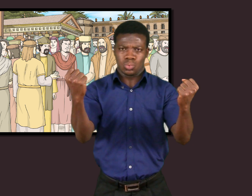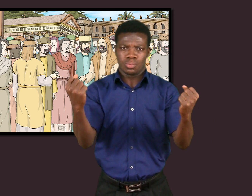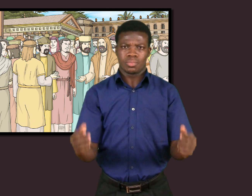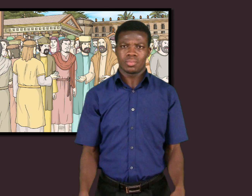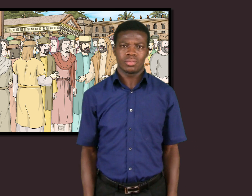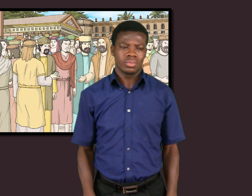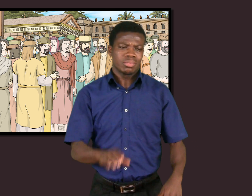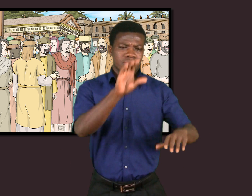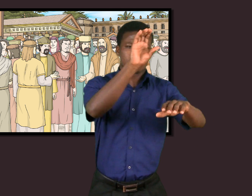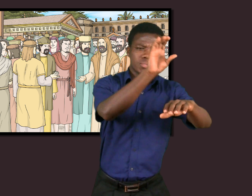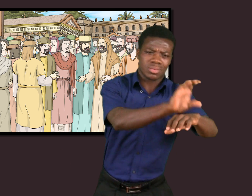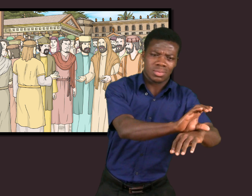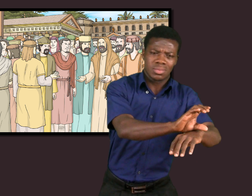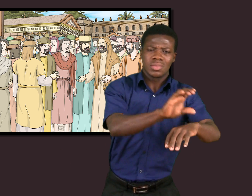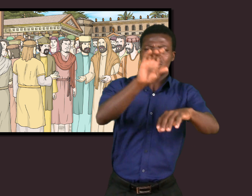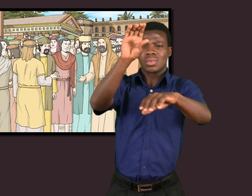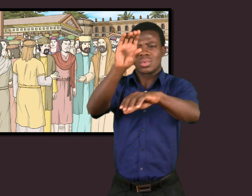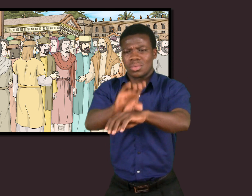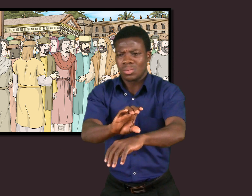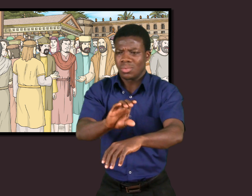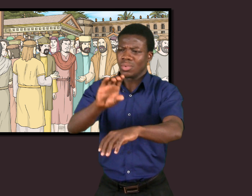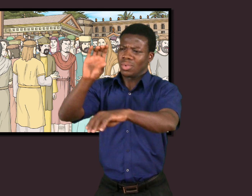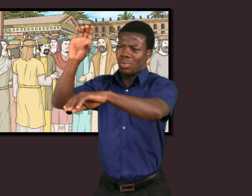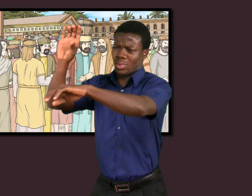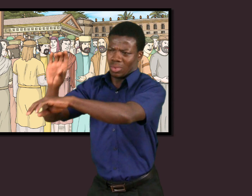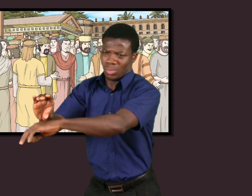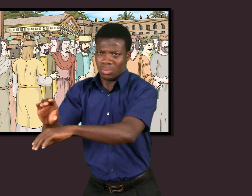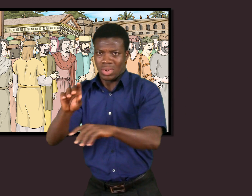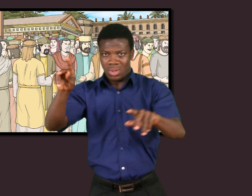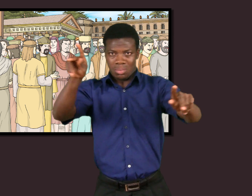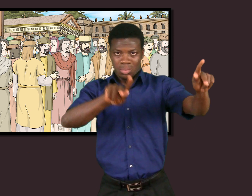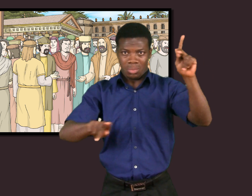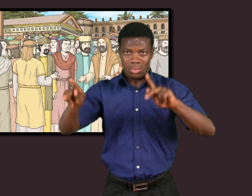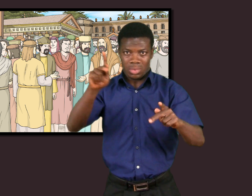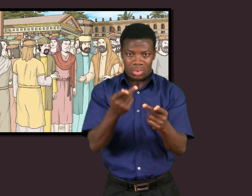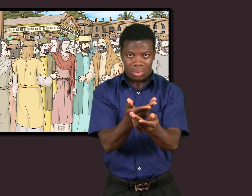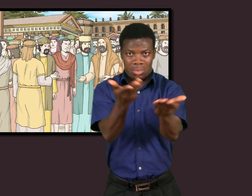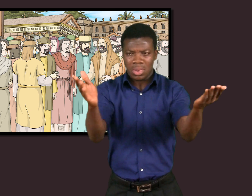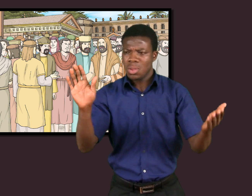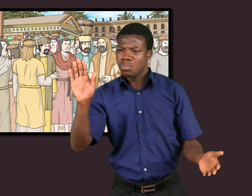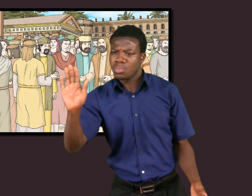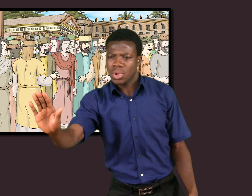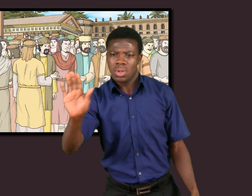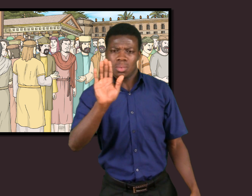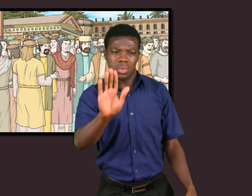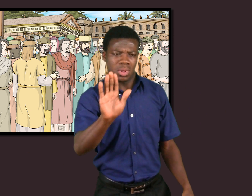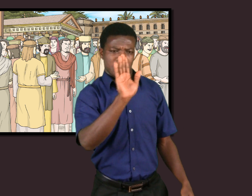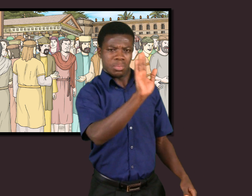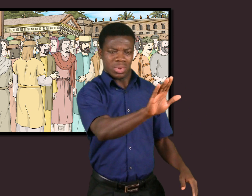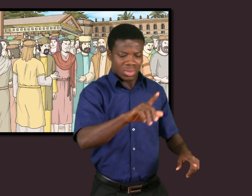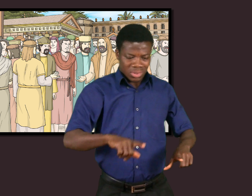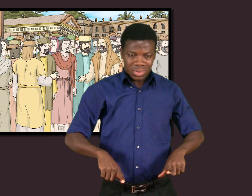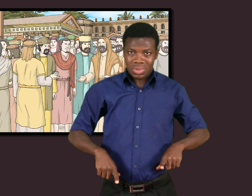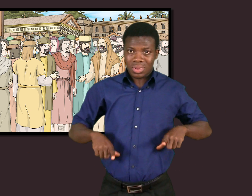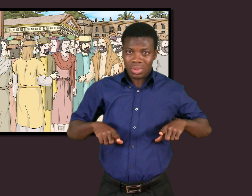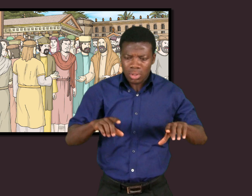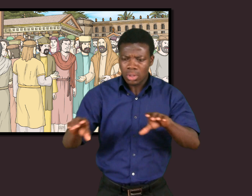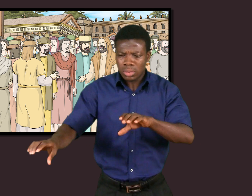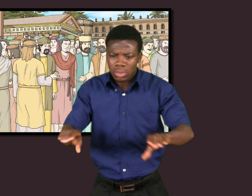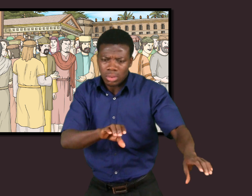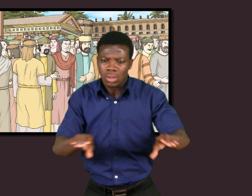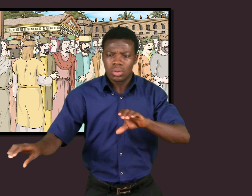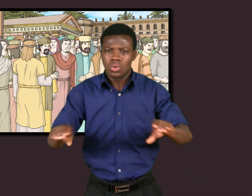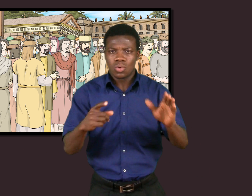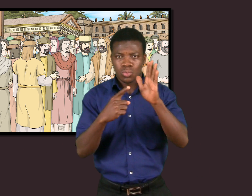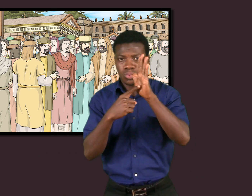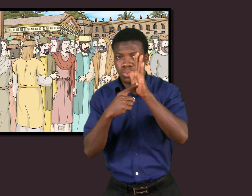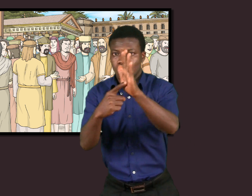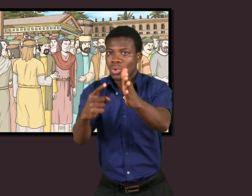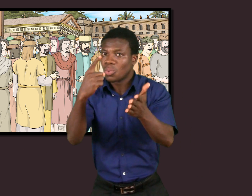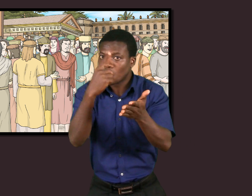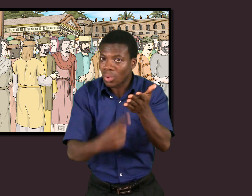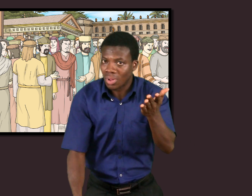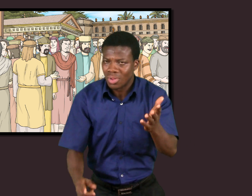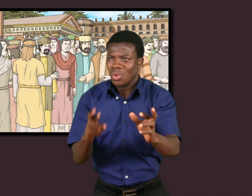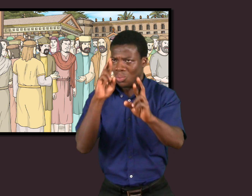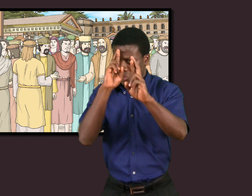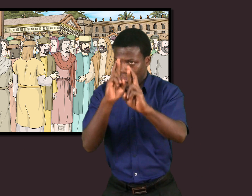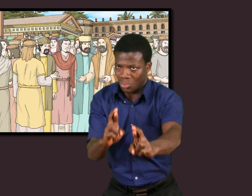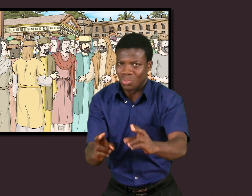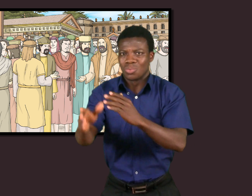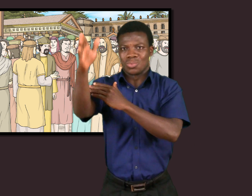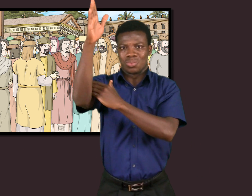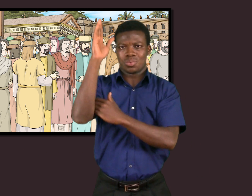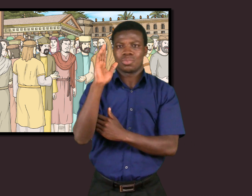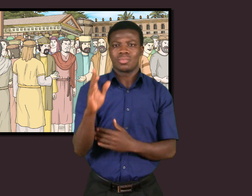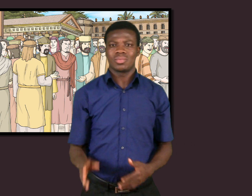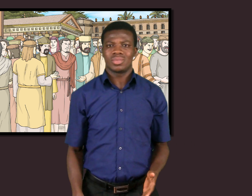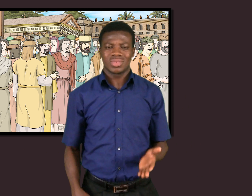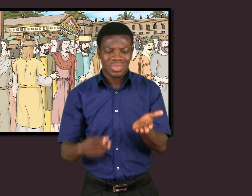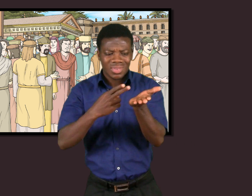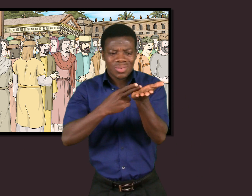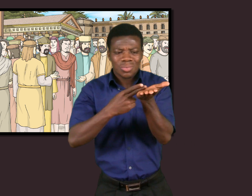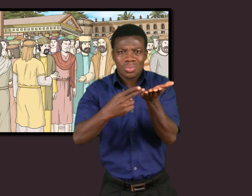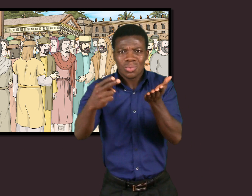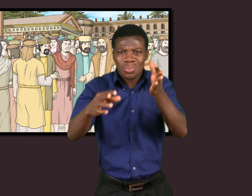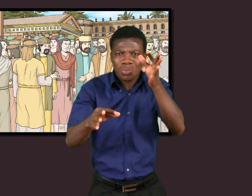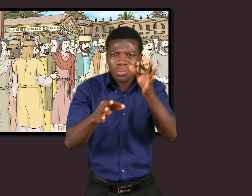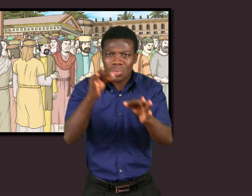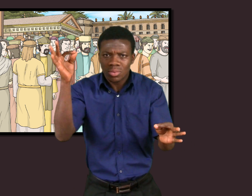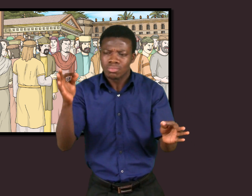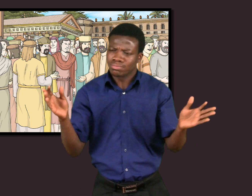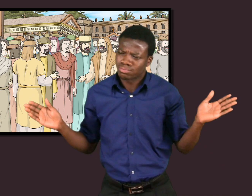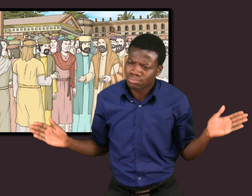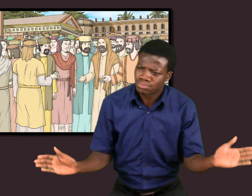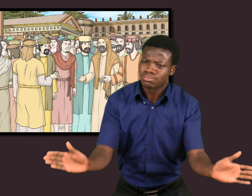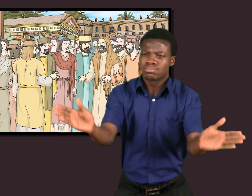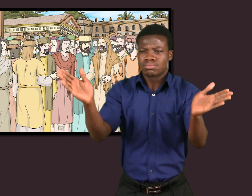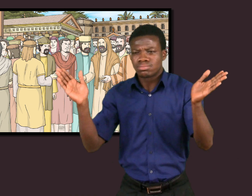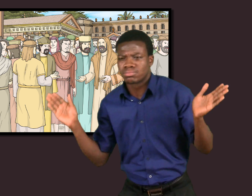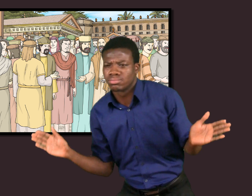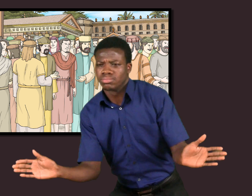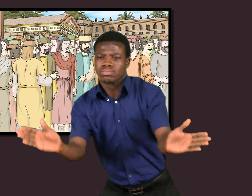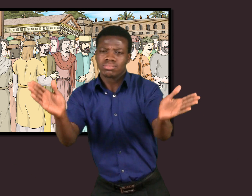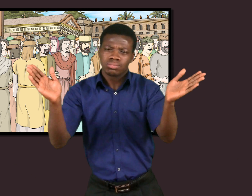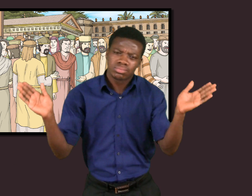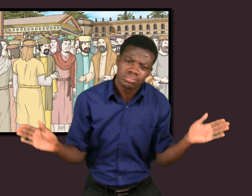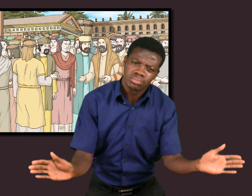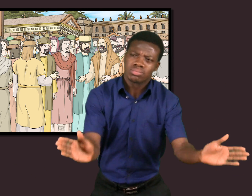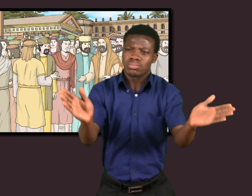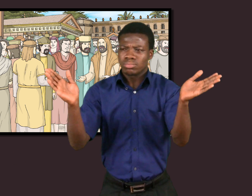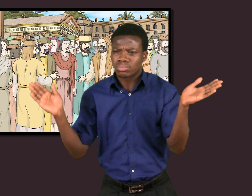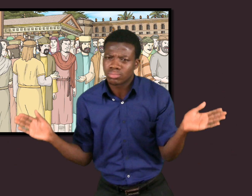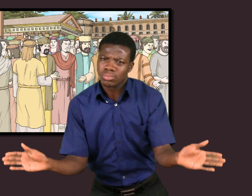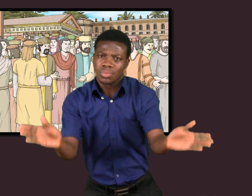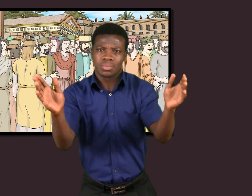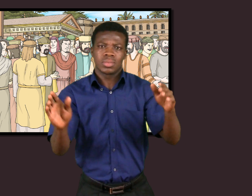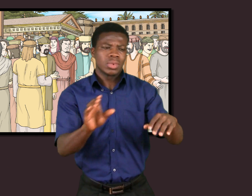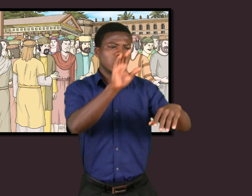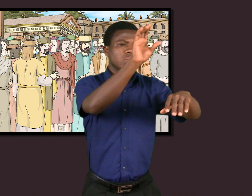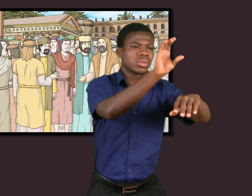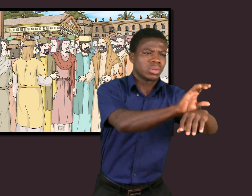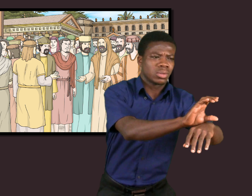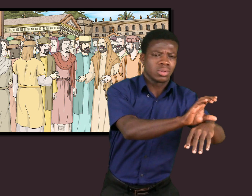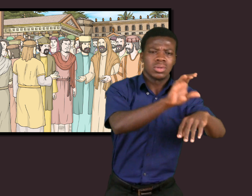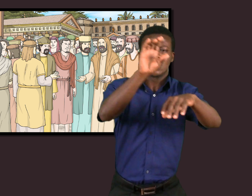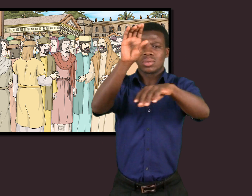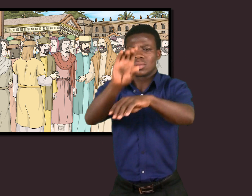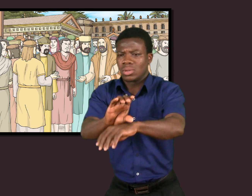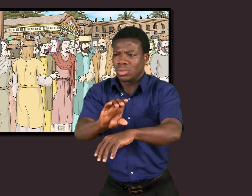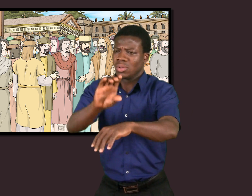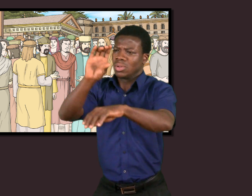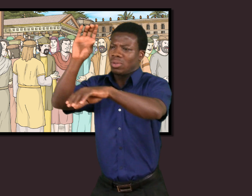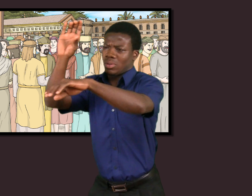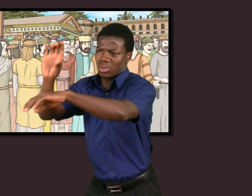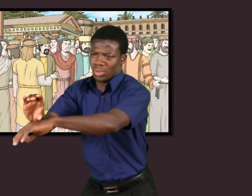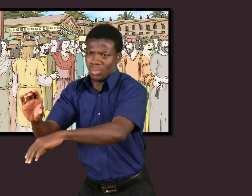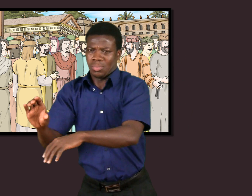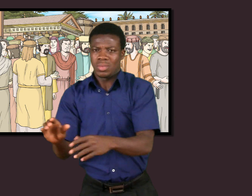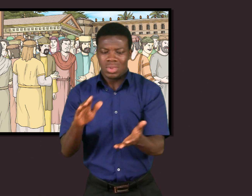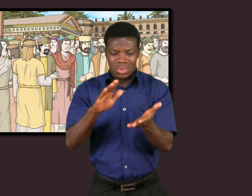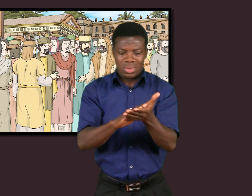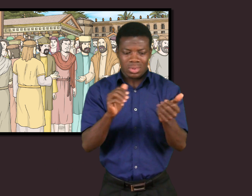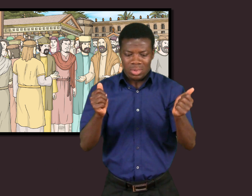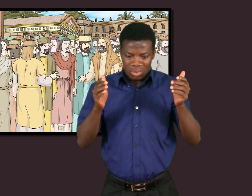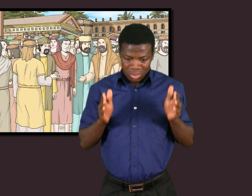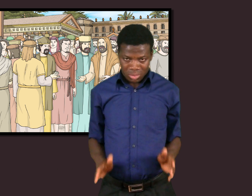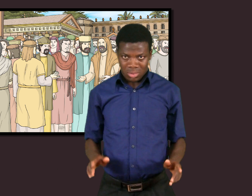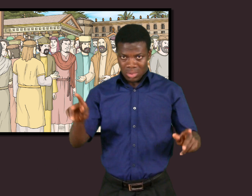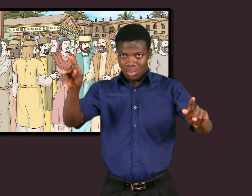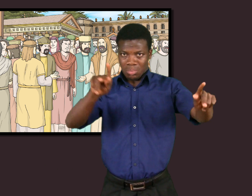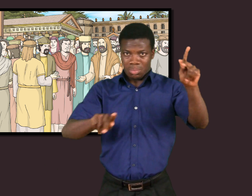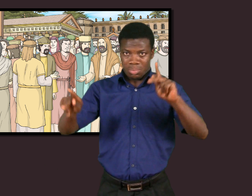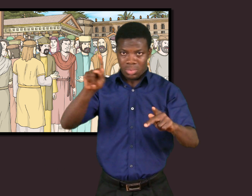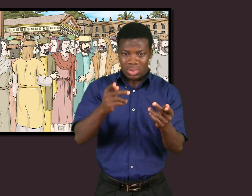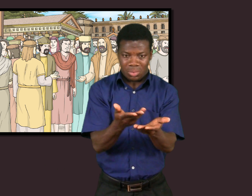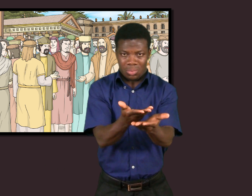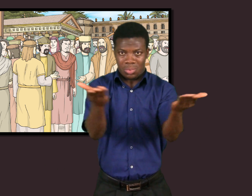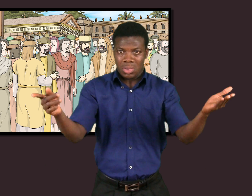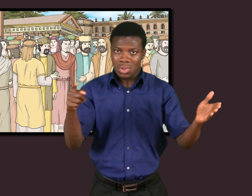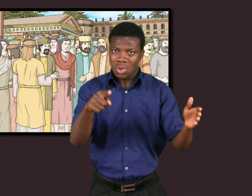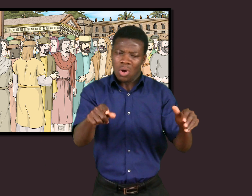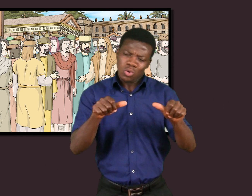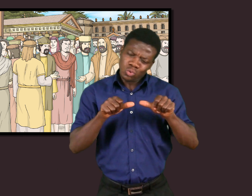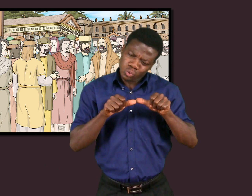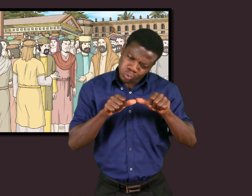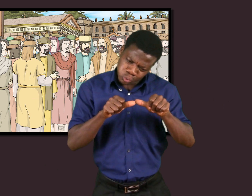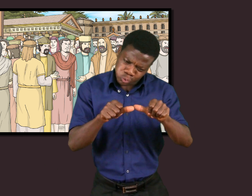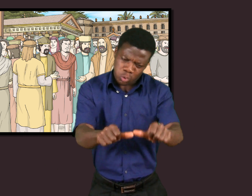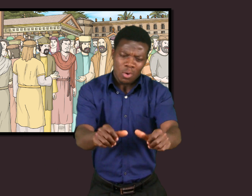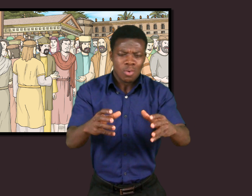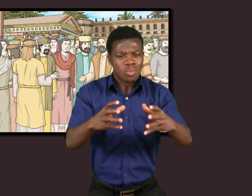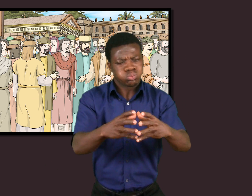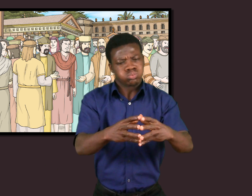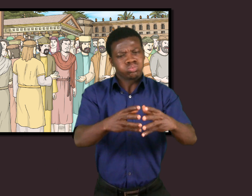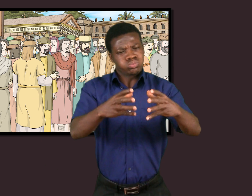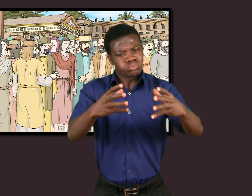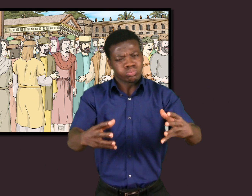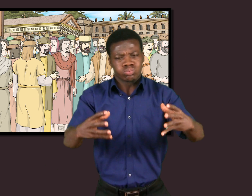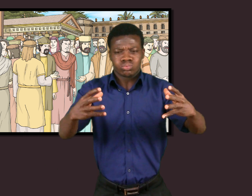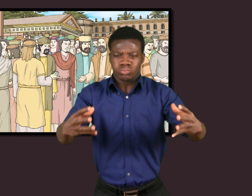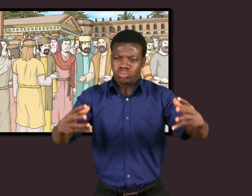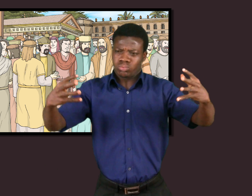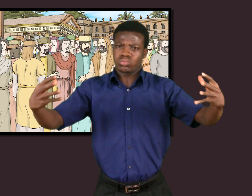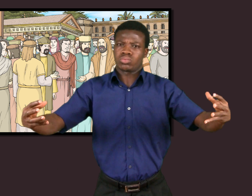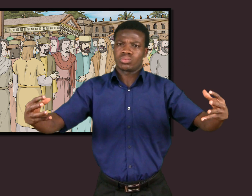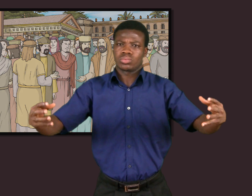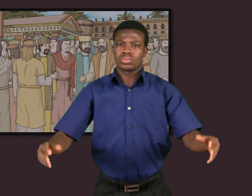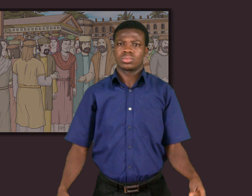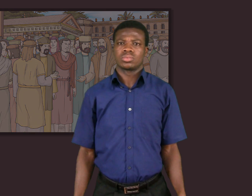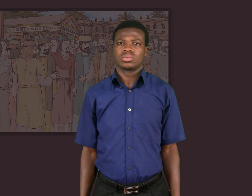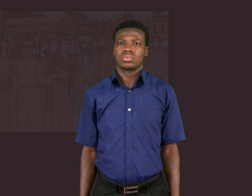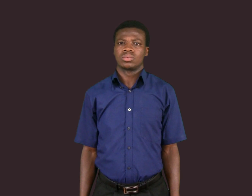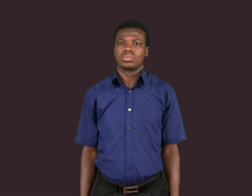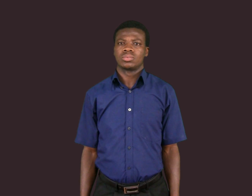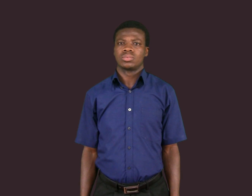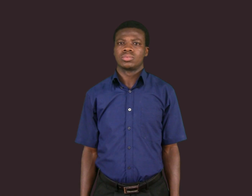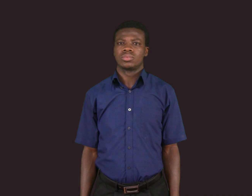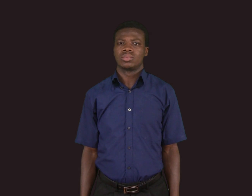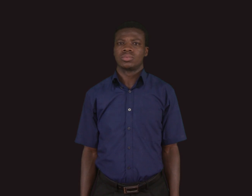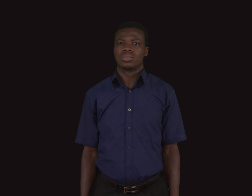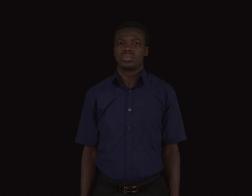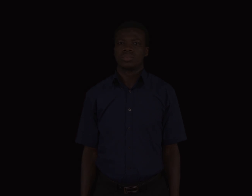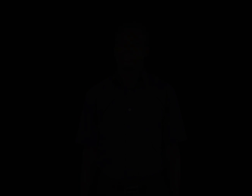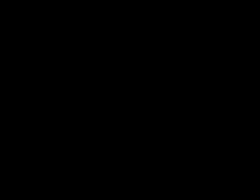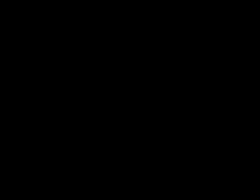It grew in strength and numbers, living in the fear of the Lord and the encouragement of the Holy Spirit.